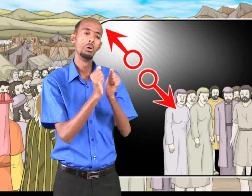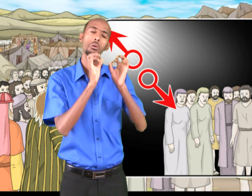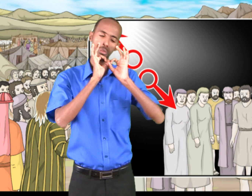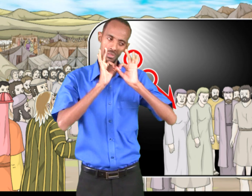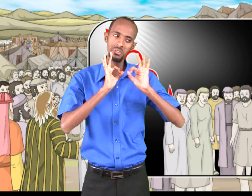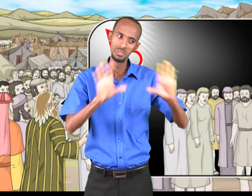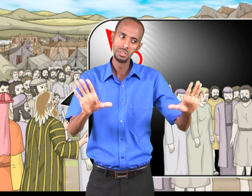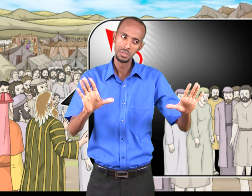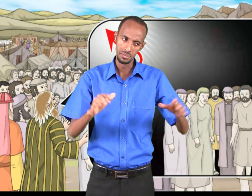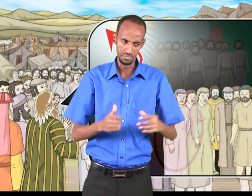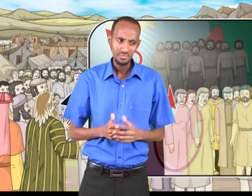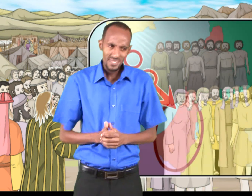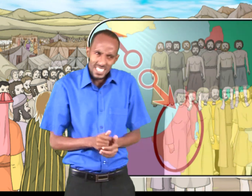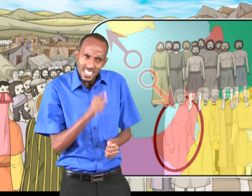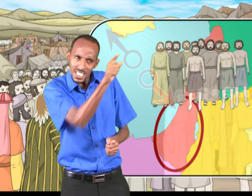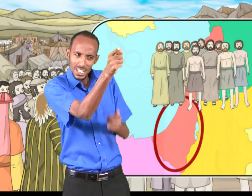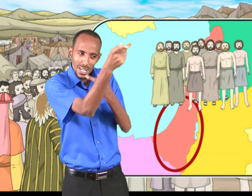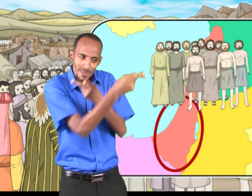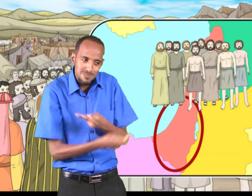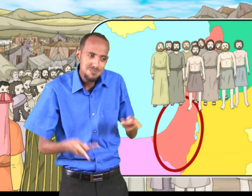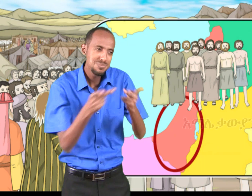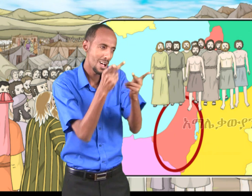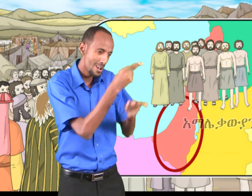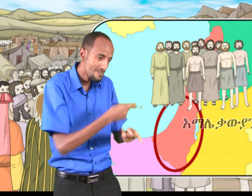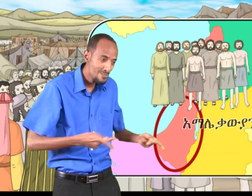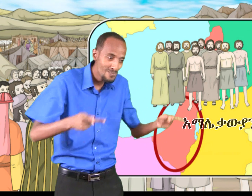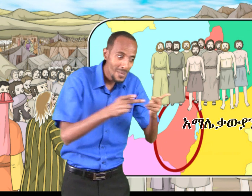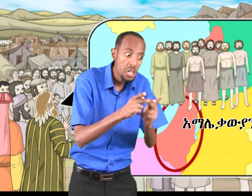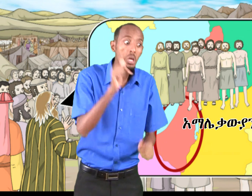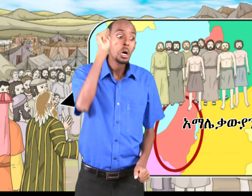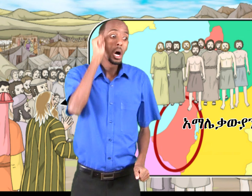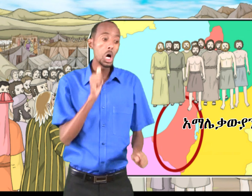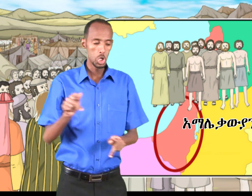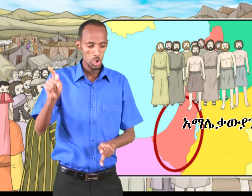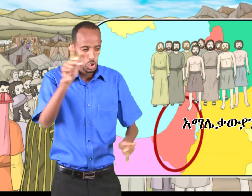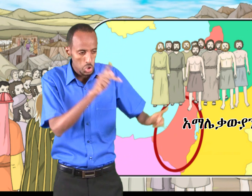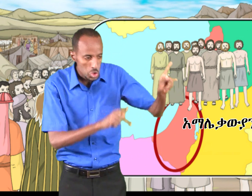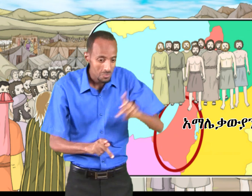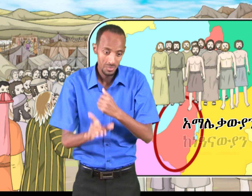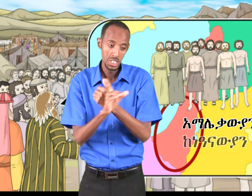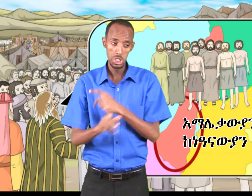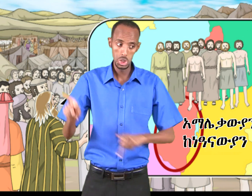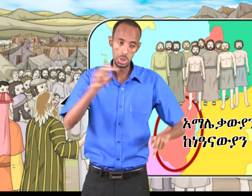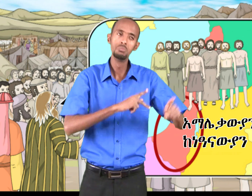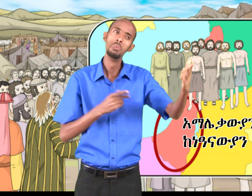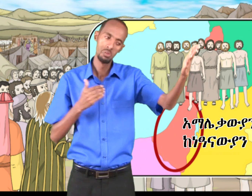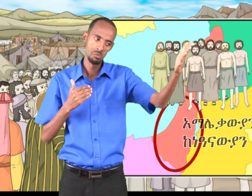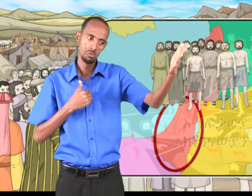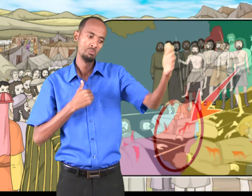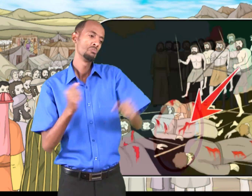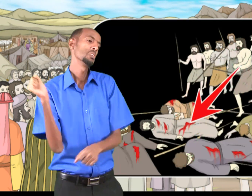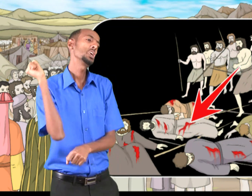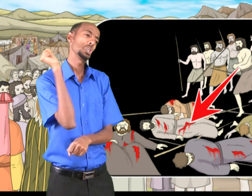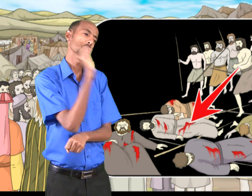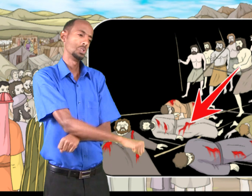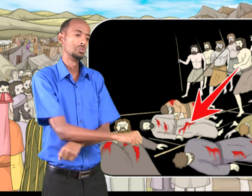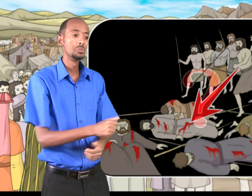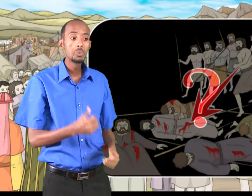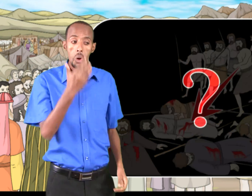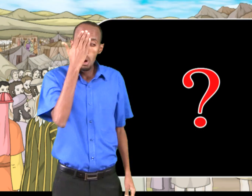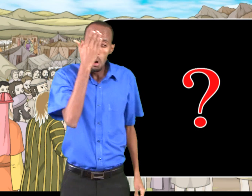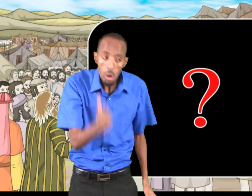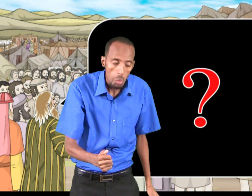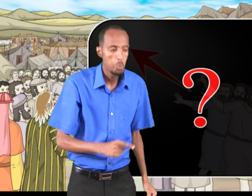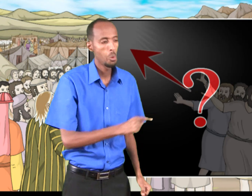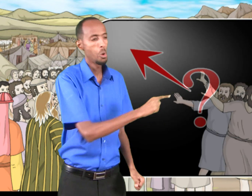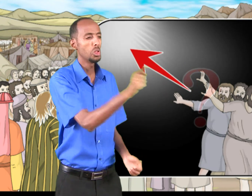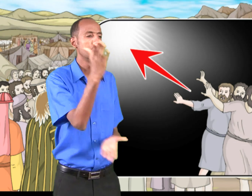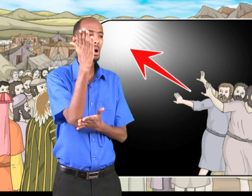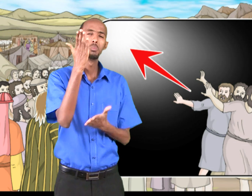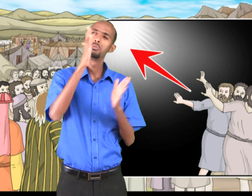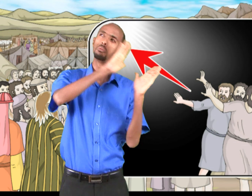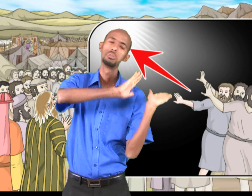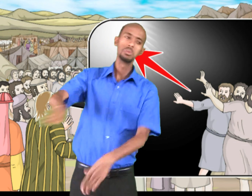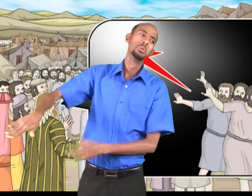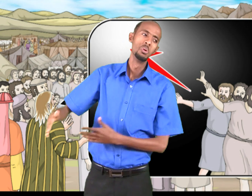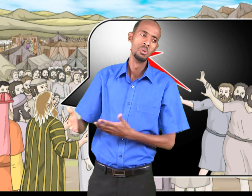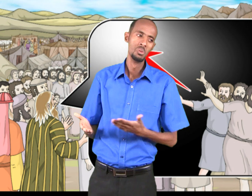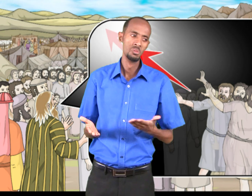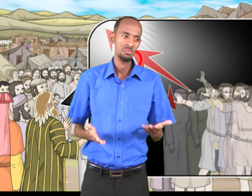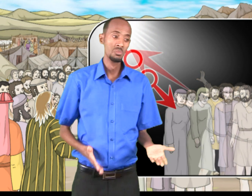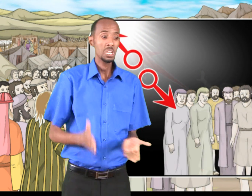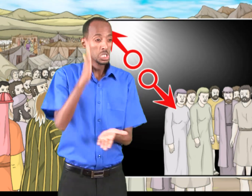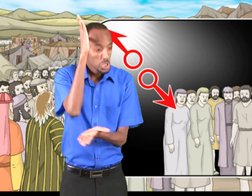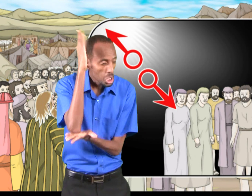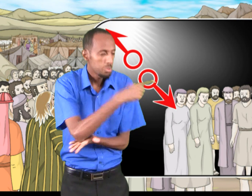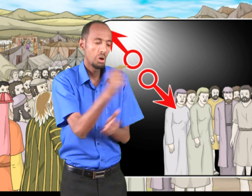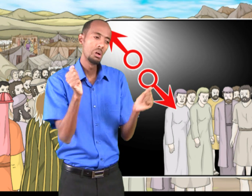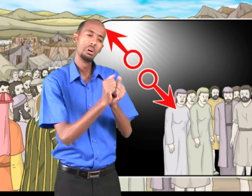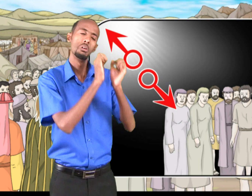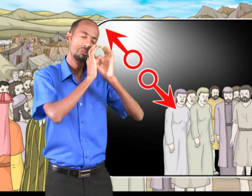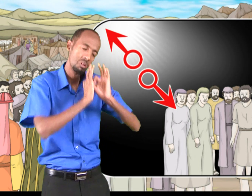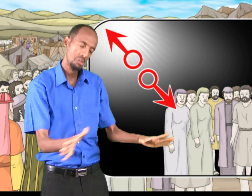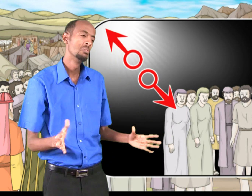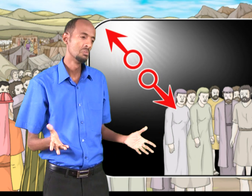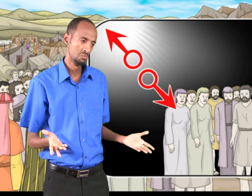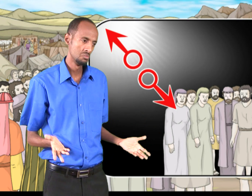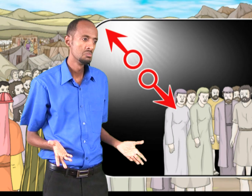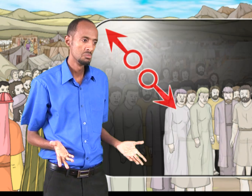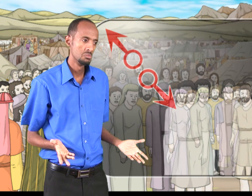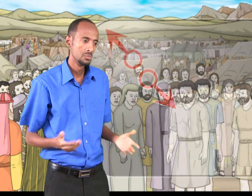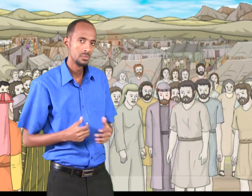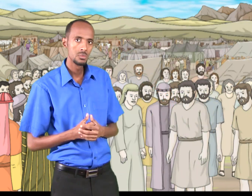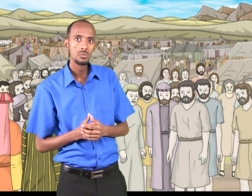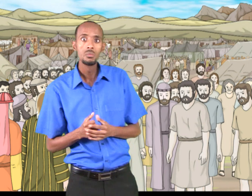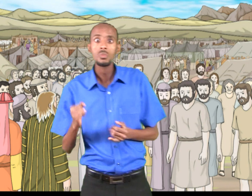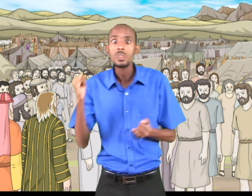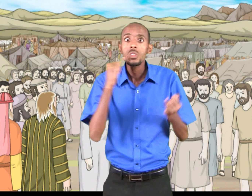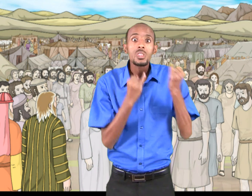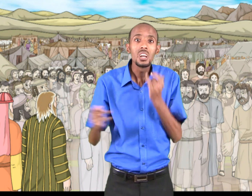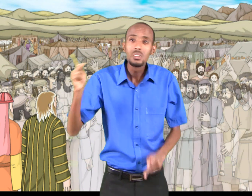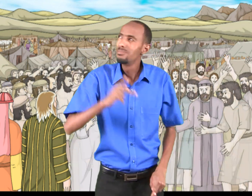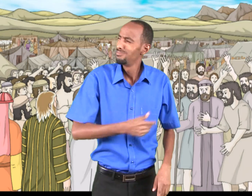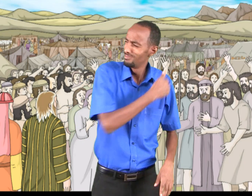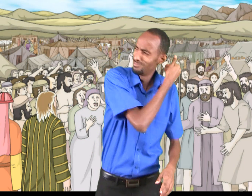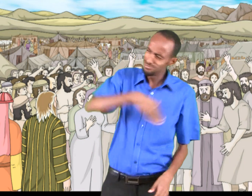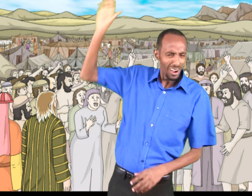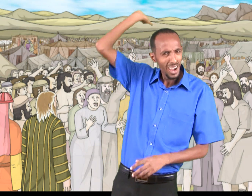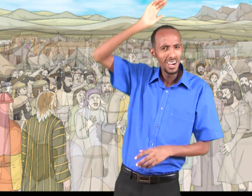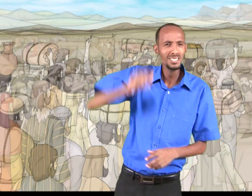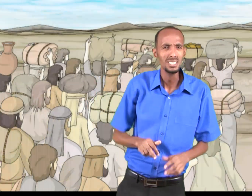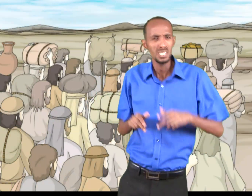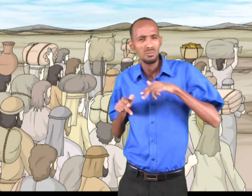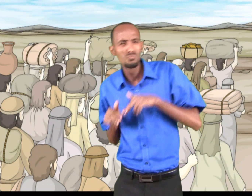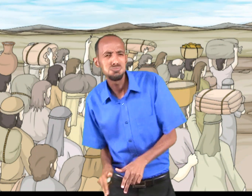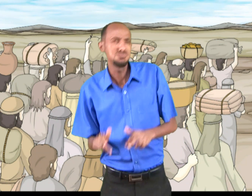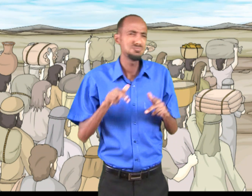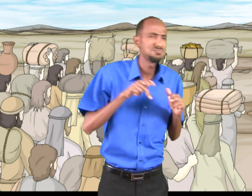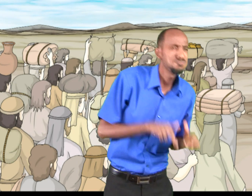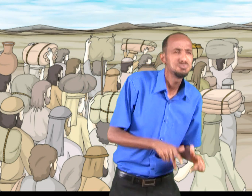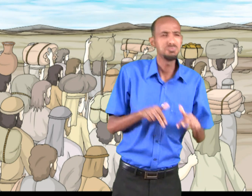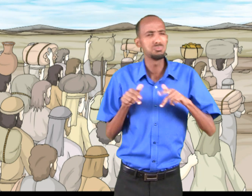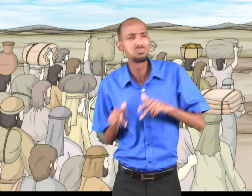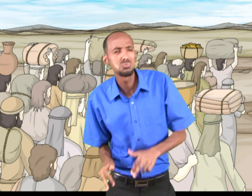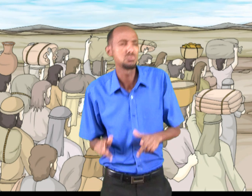For there the Amalekites and Canaanites will face you, and you will fall by the sword. Because you have turned away from the LORD, He will not be with you.”